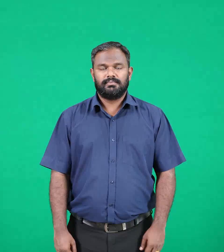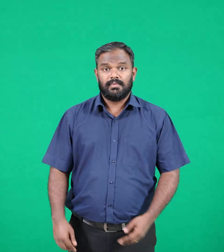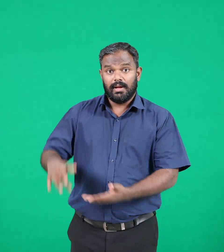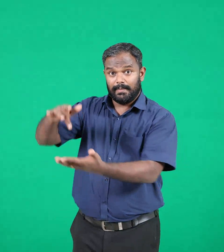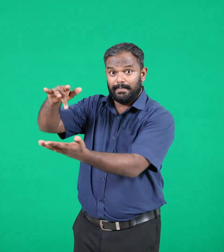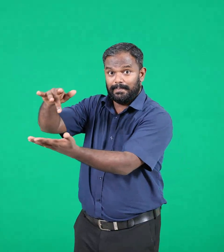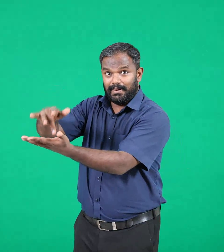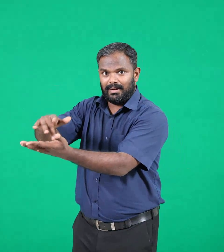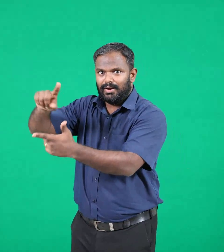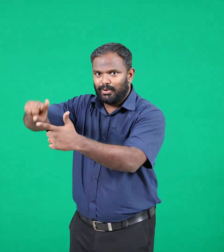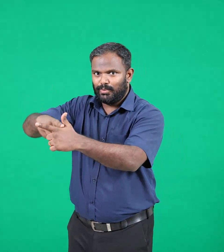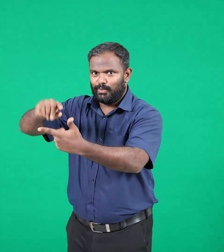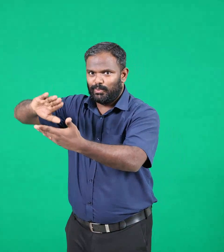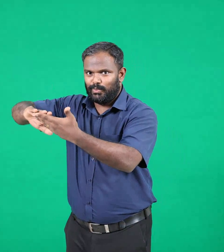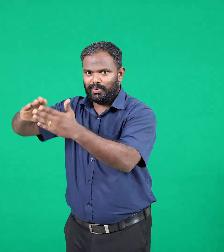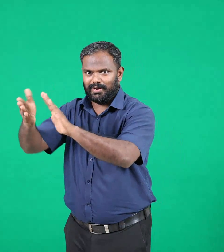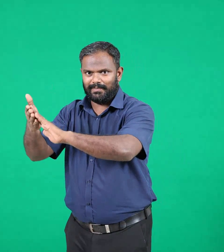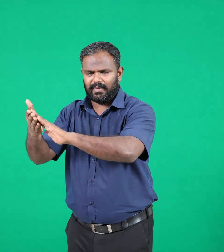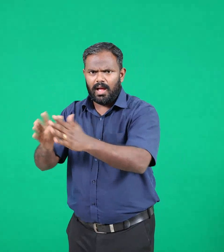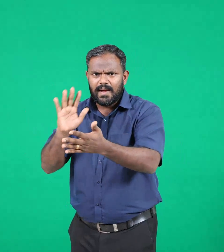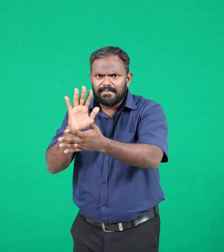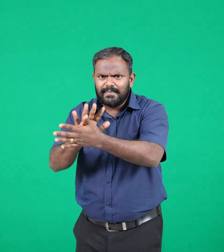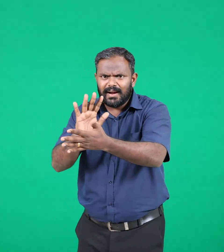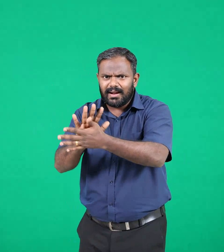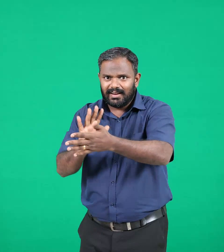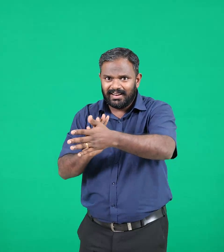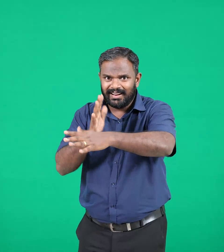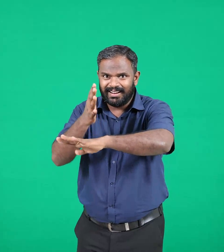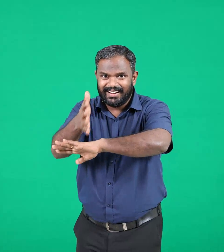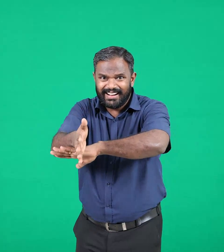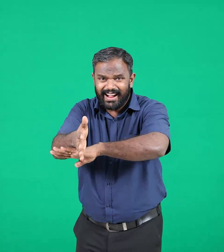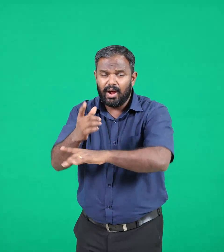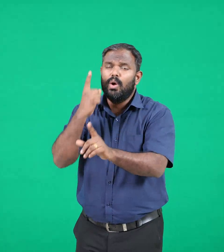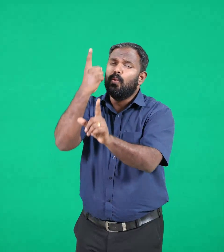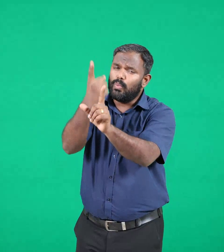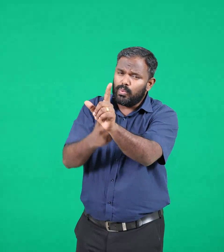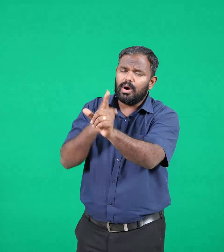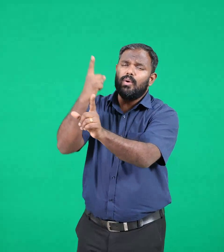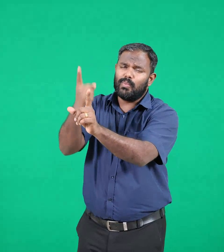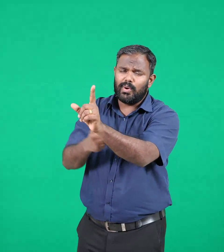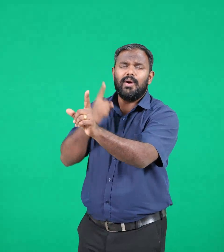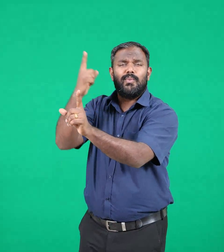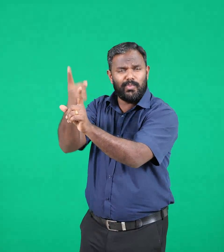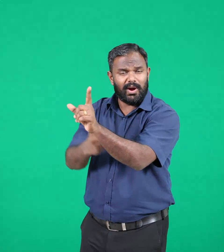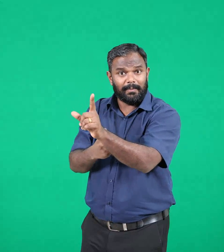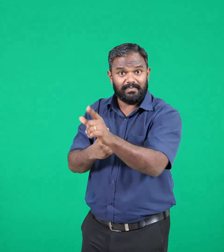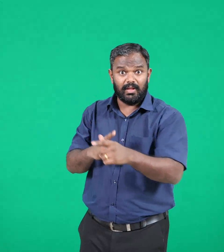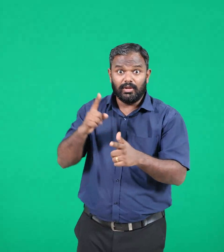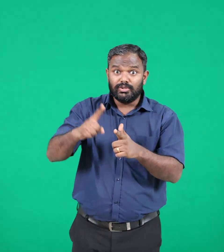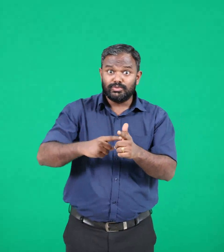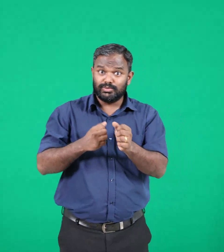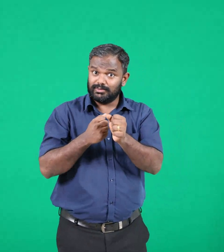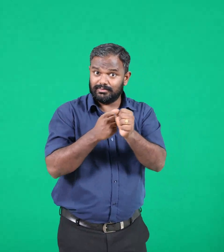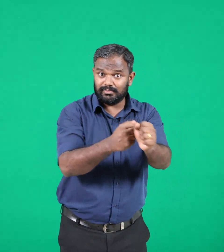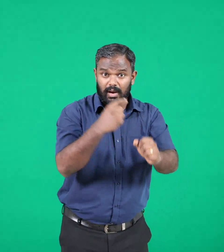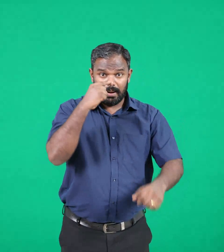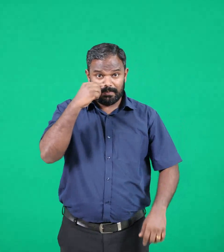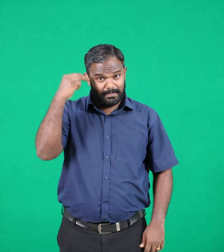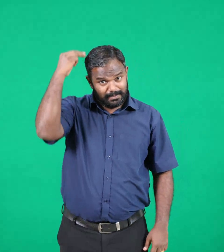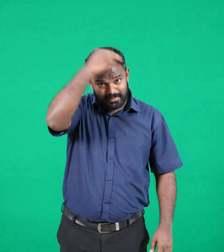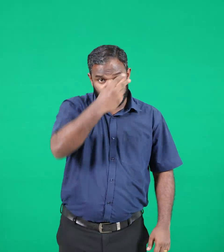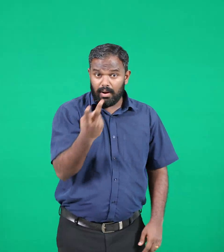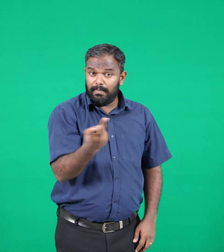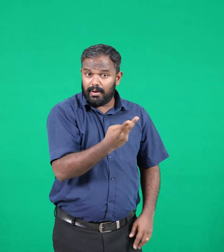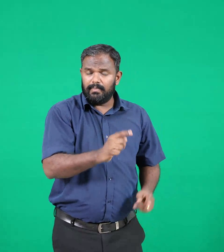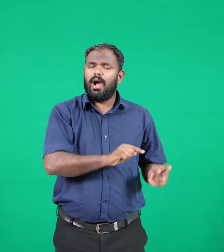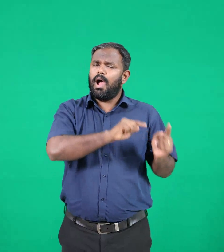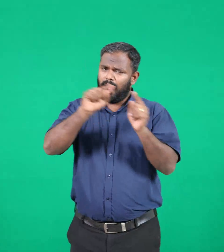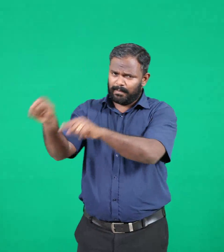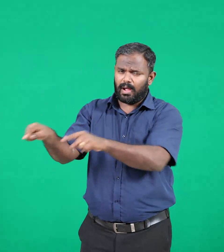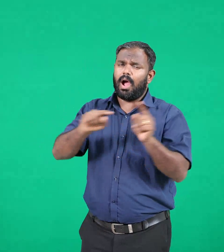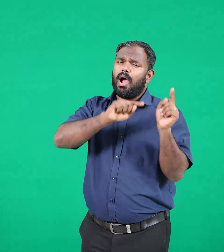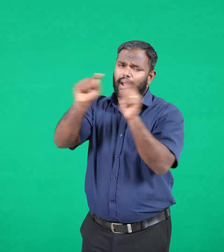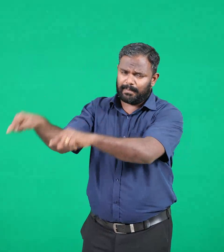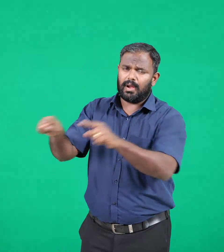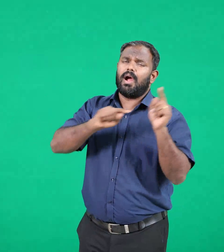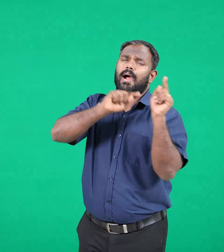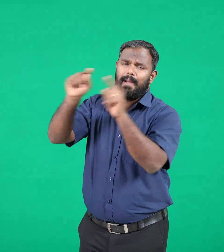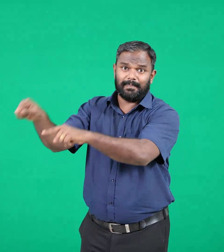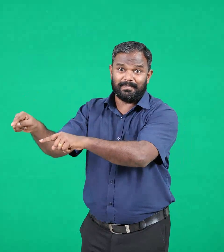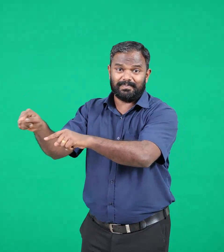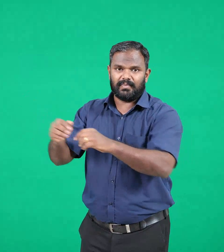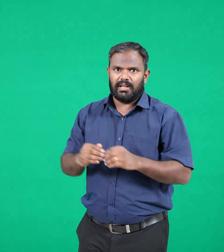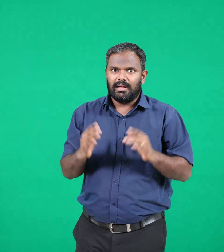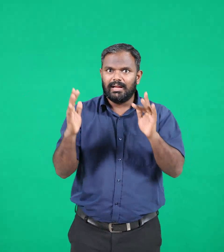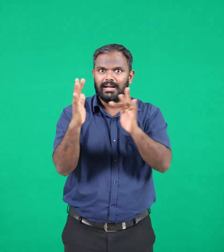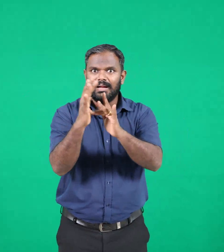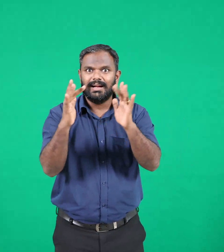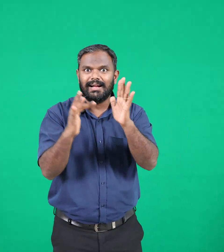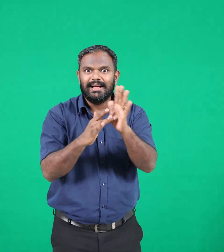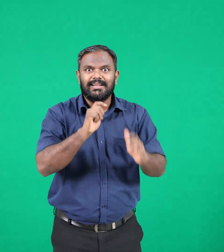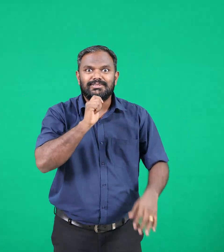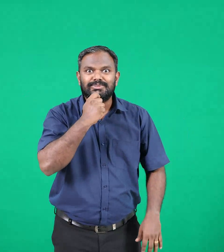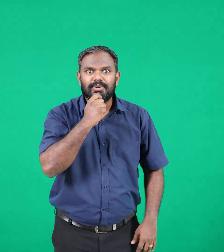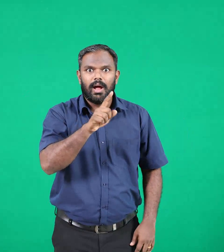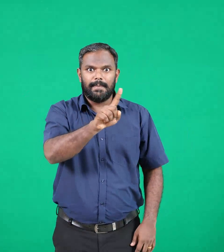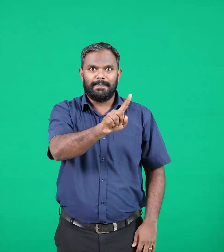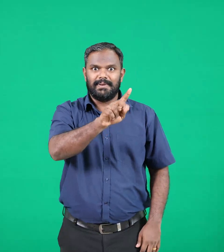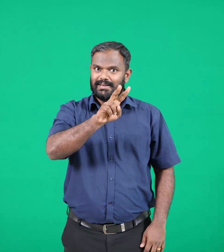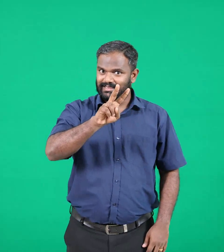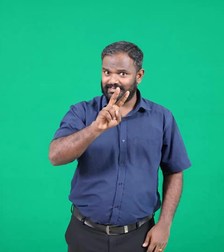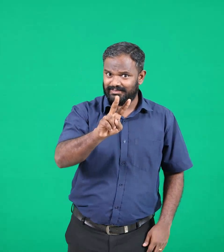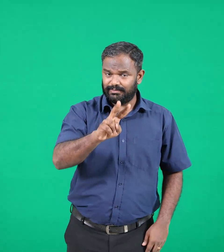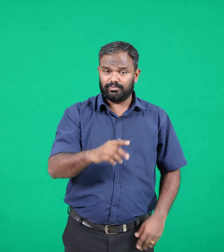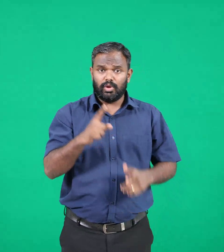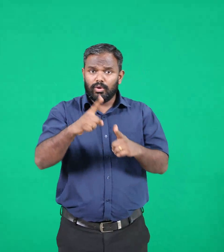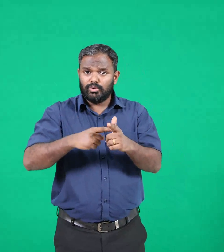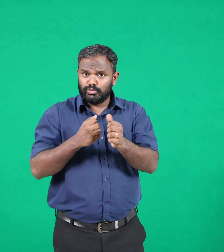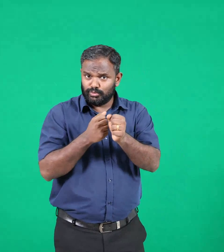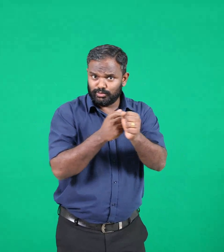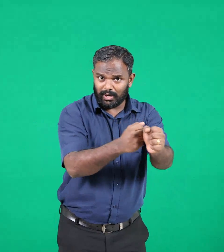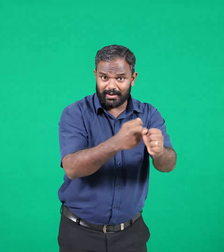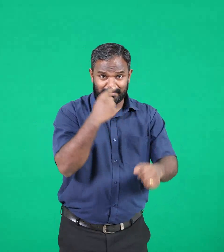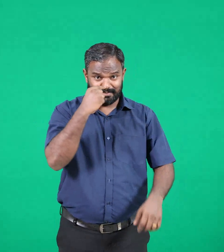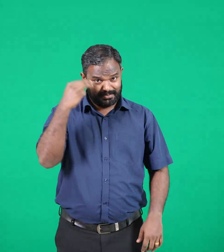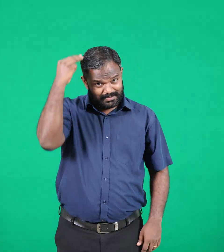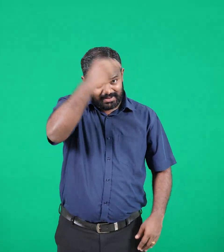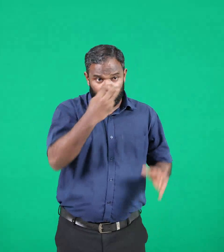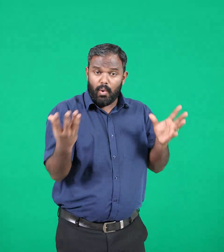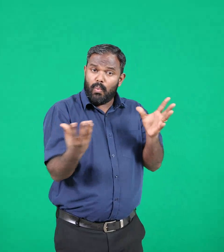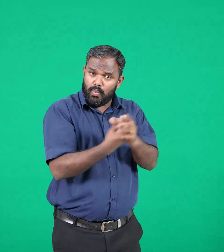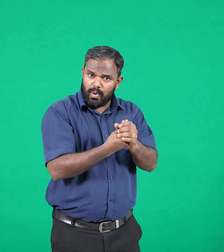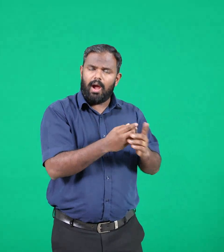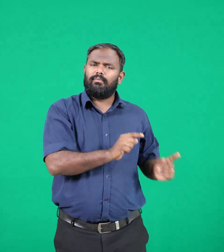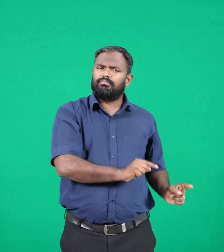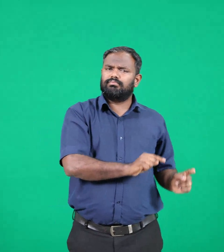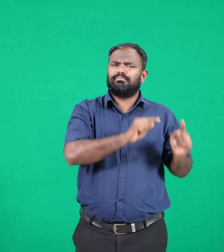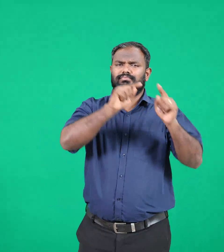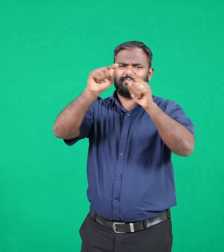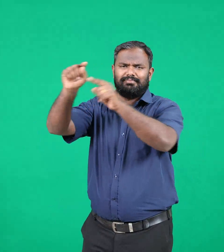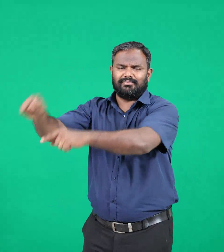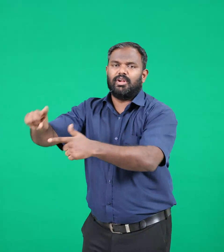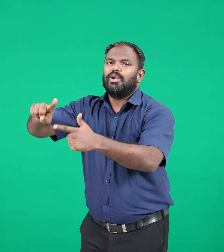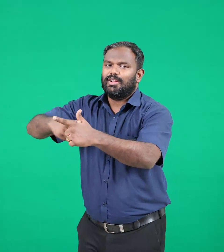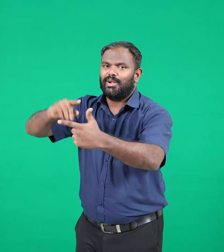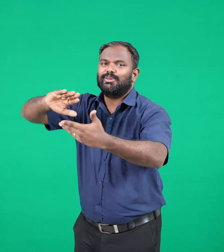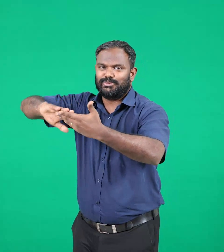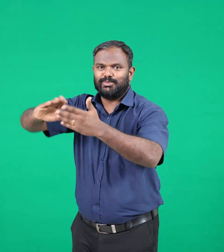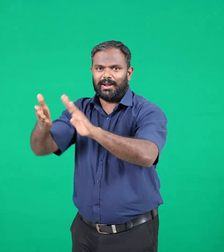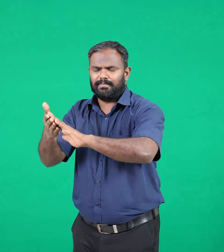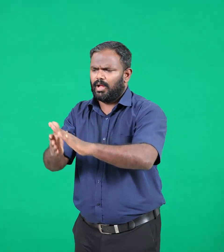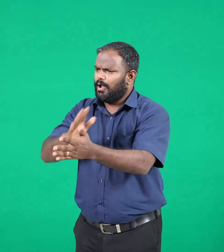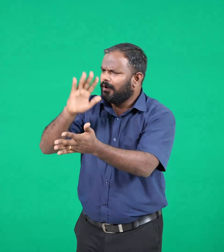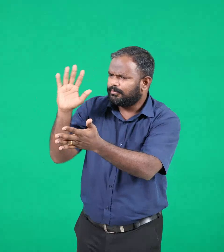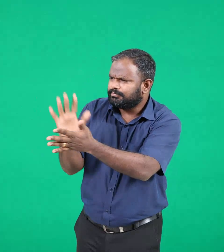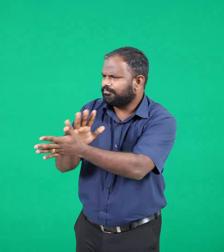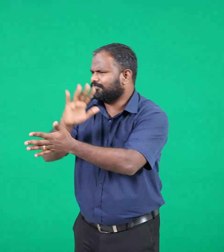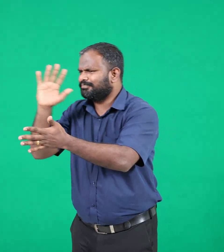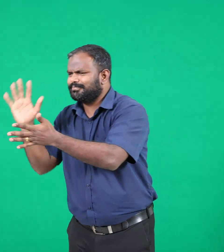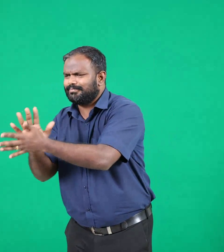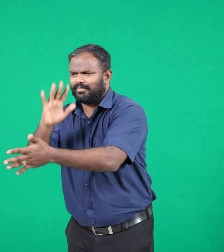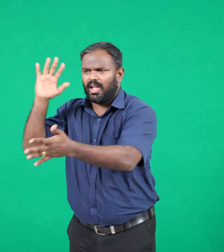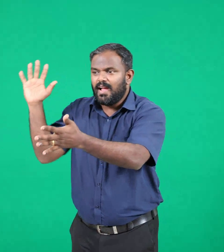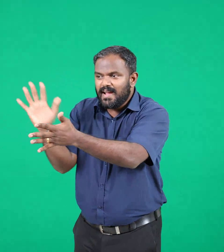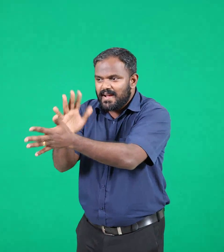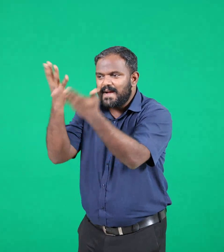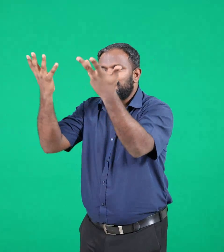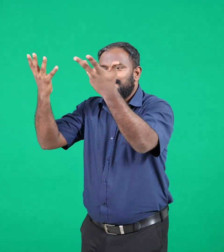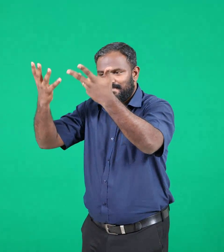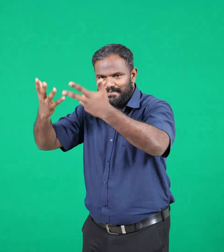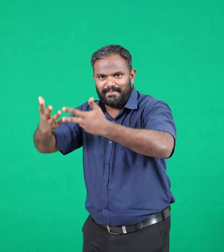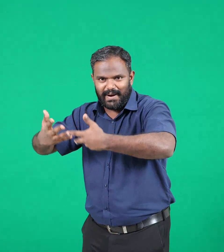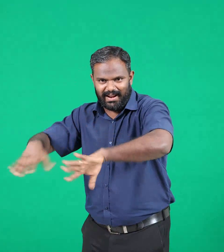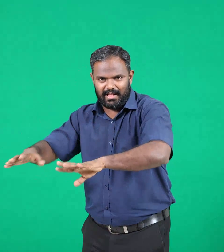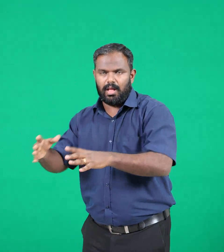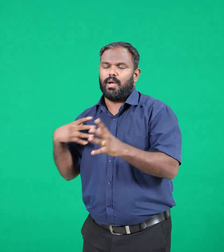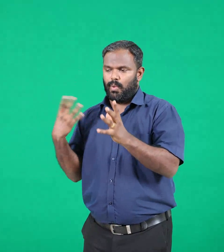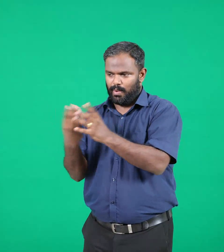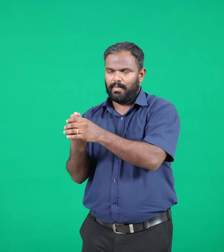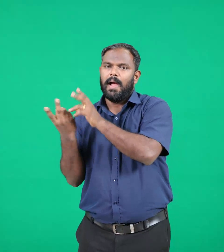Every year His parents went to Jerusalem for the Feast of the Passover. And when He was twelve years old, they went up according to the custom of the Feast.